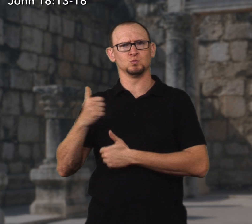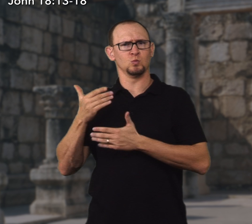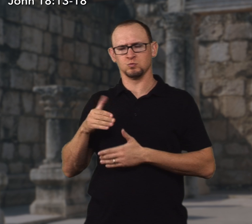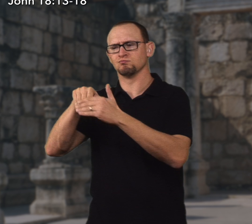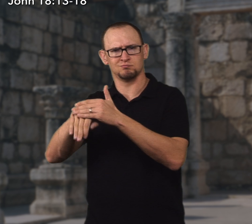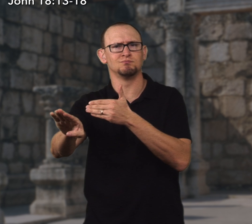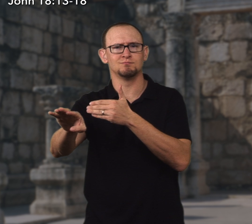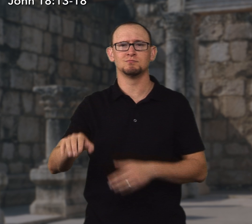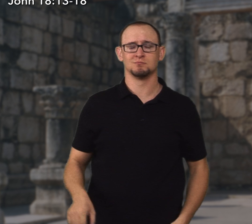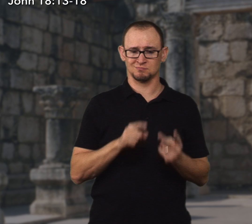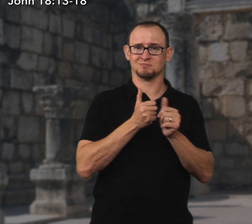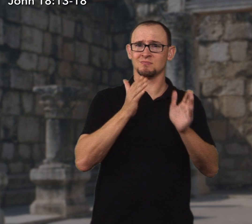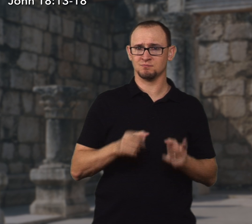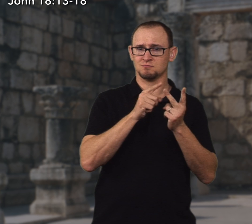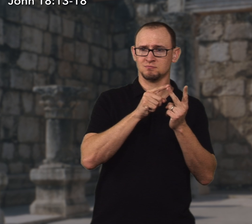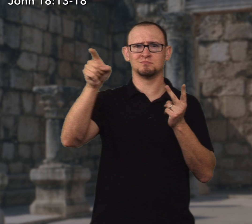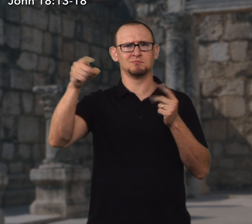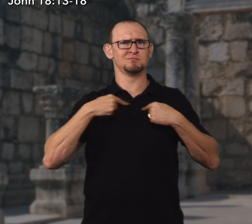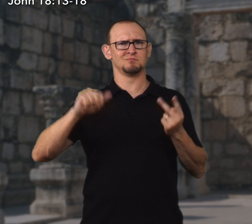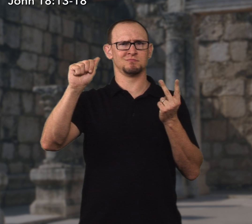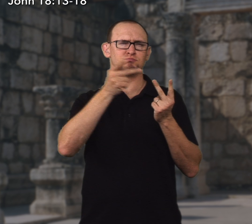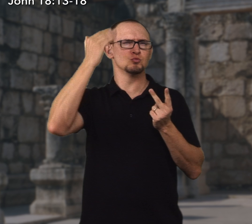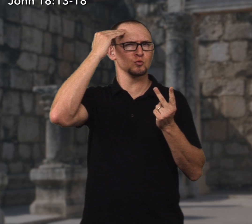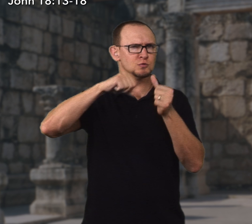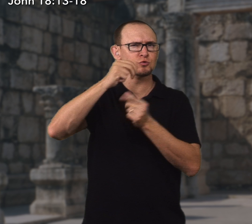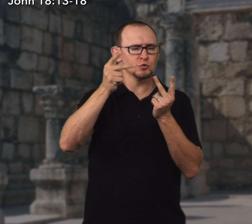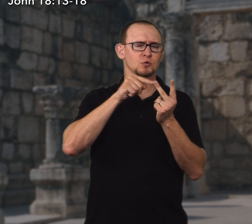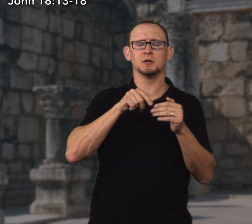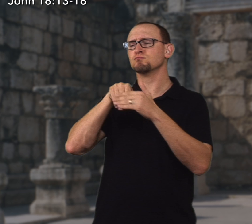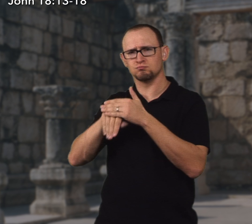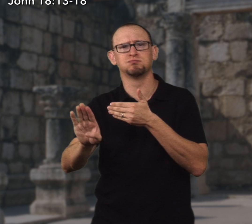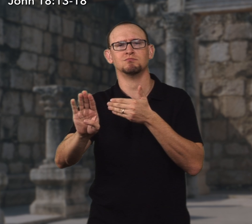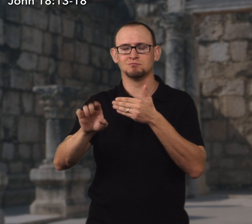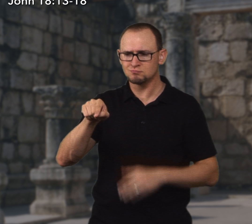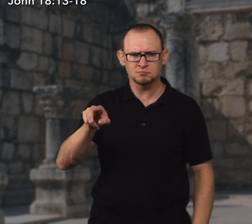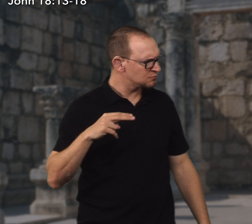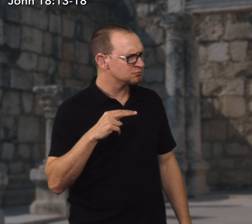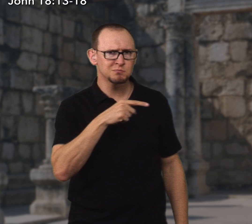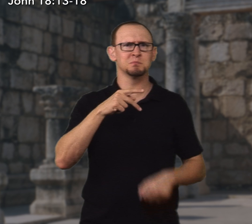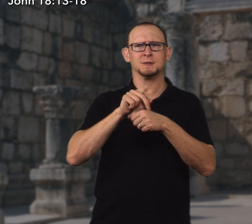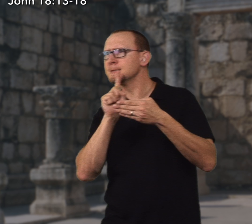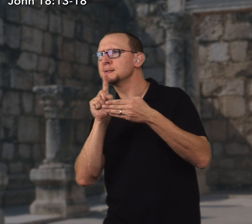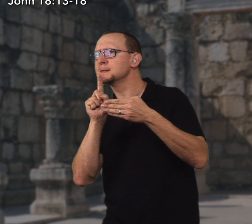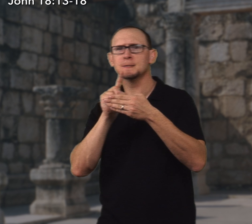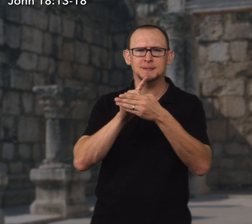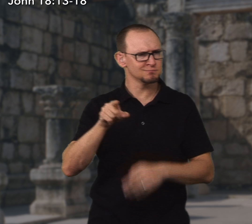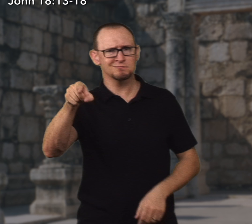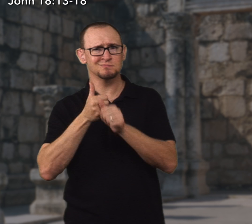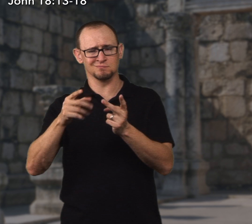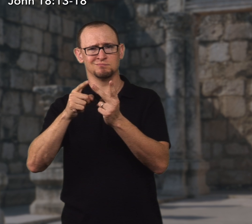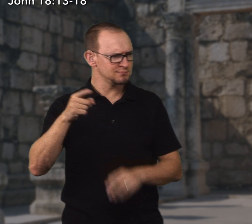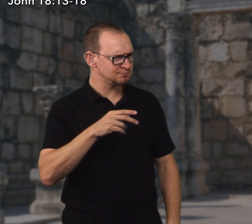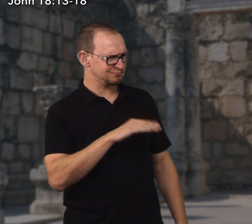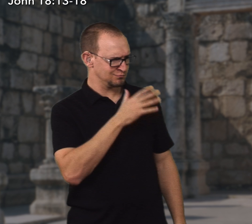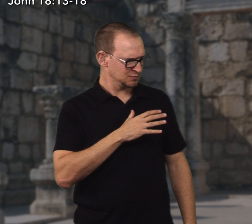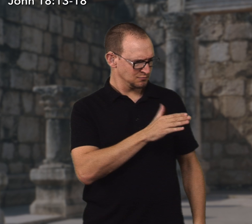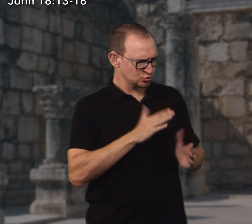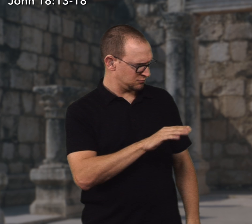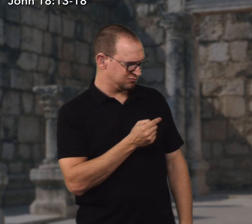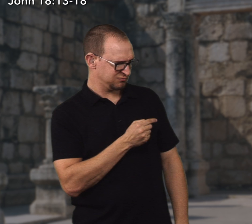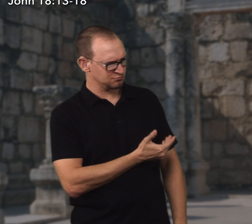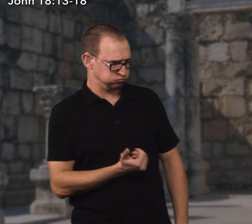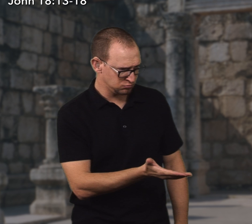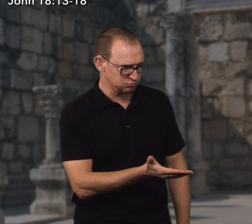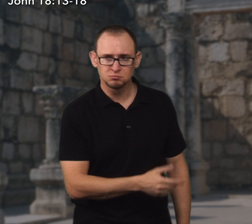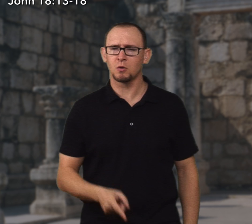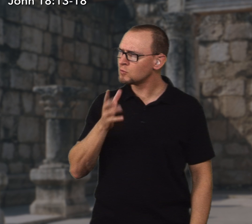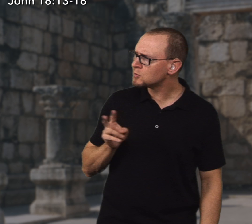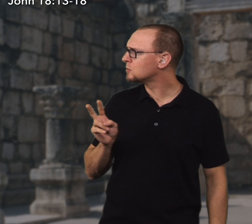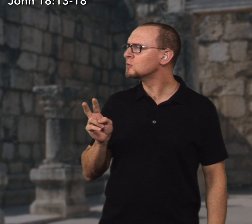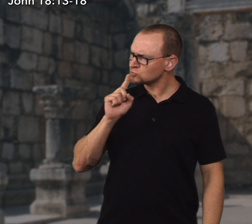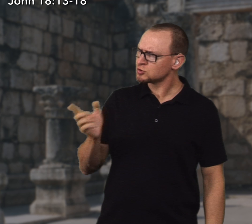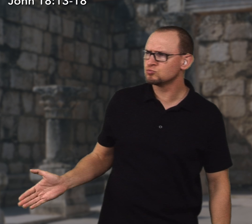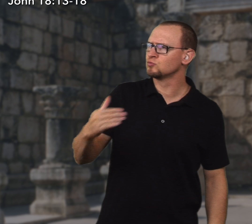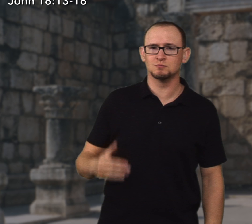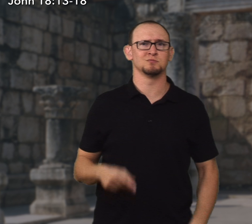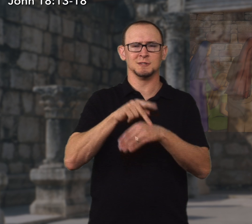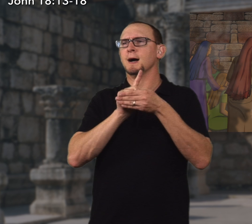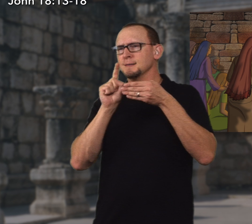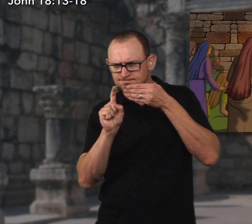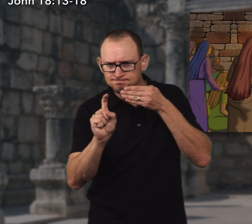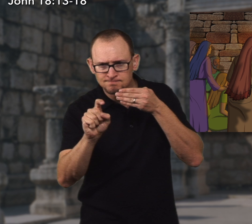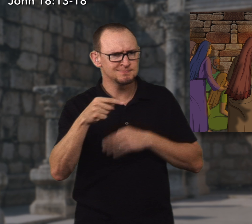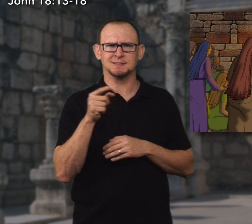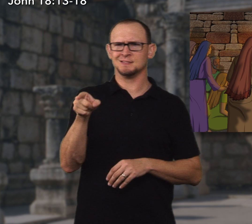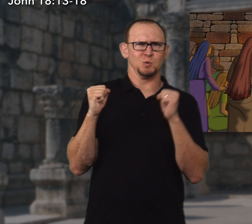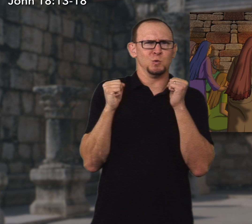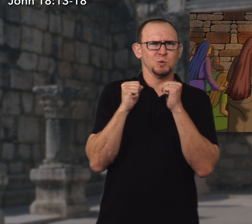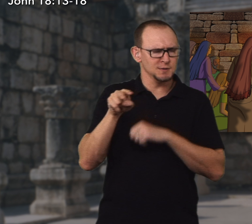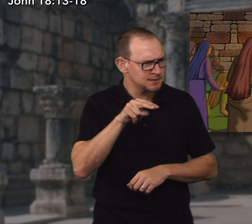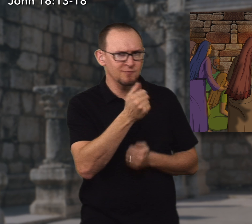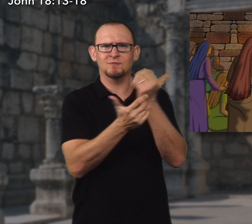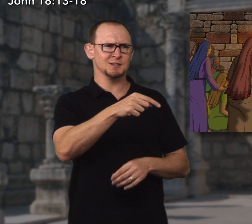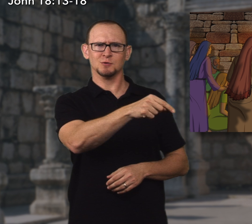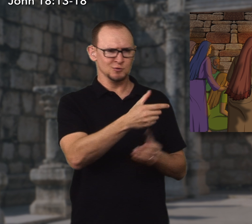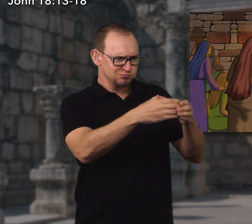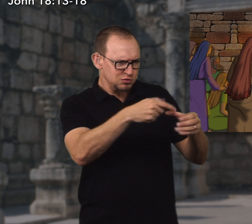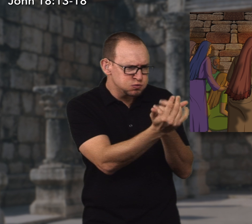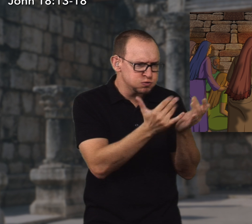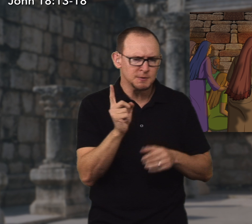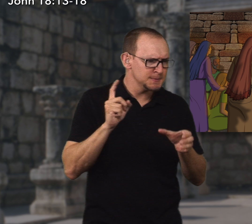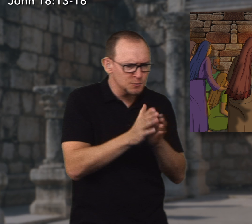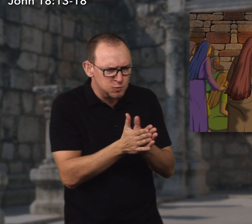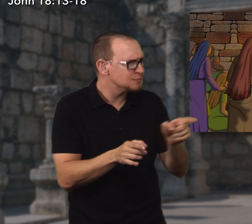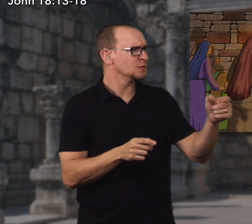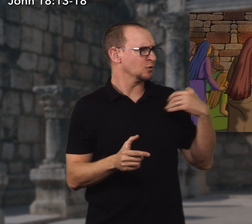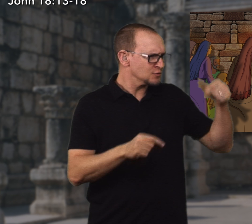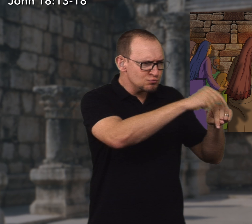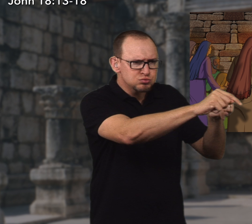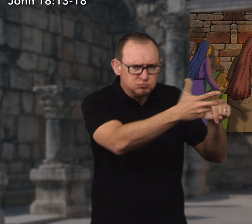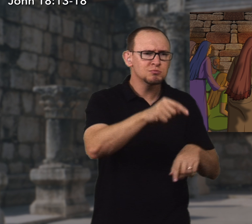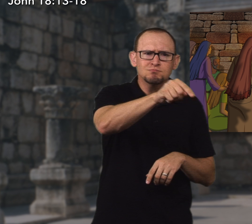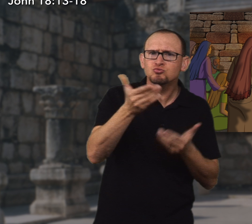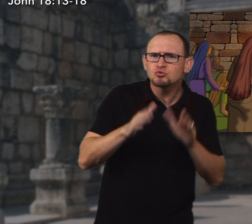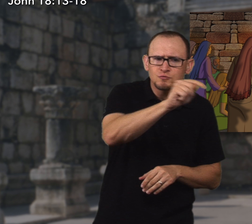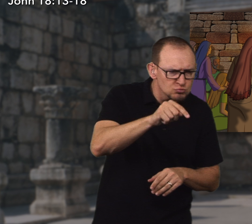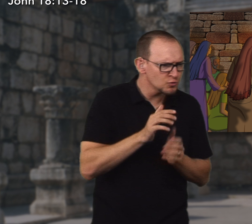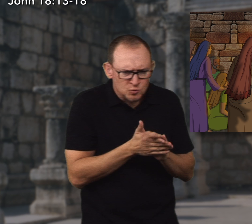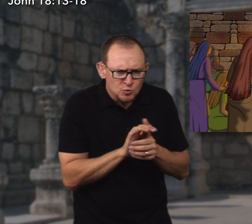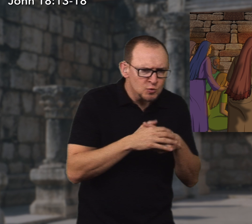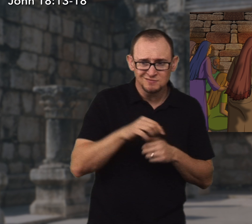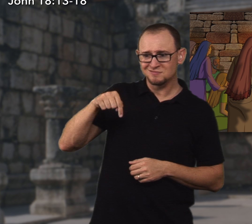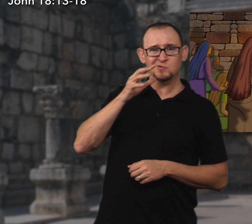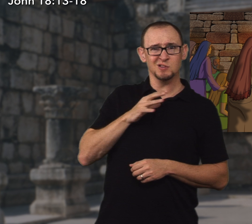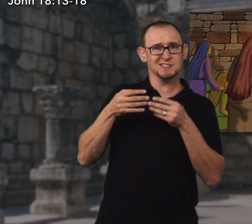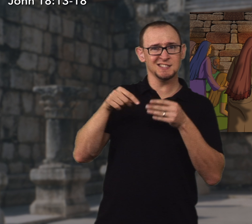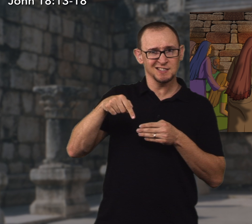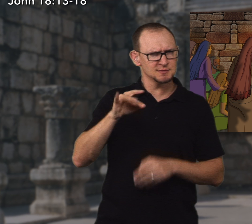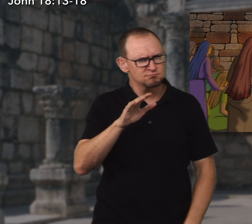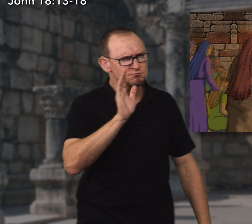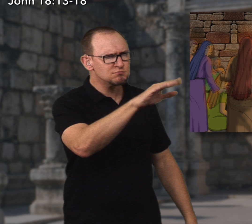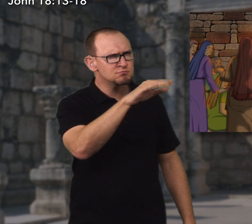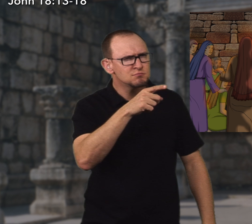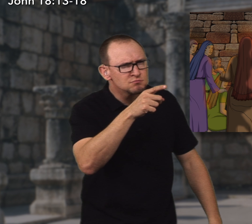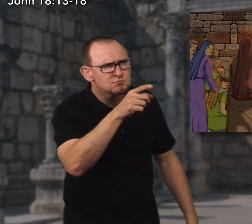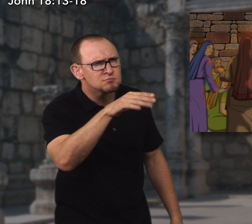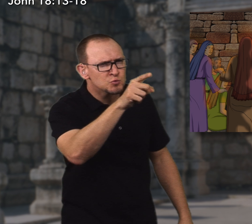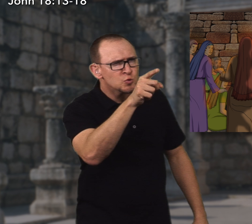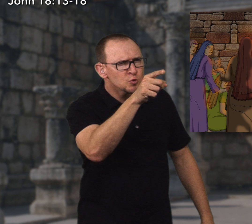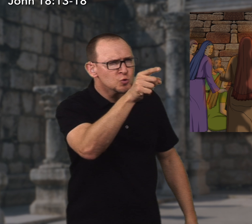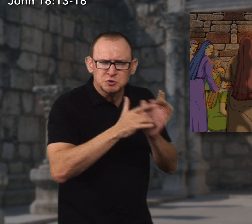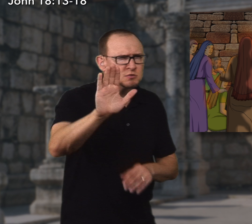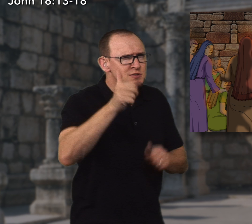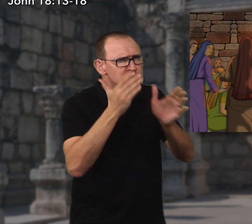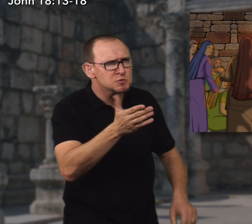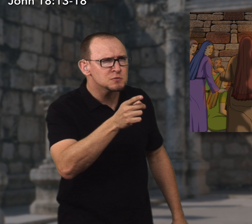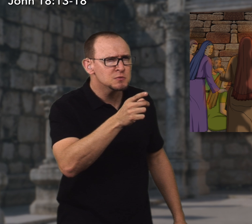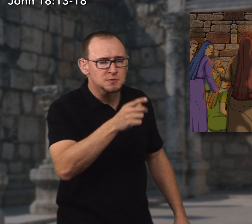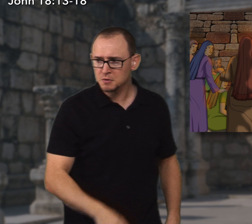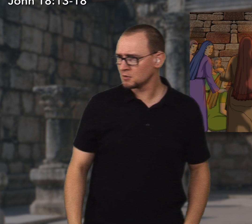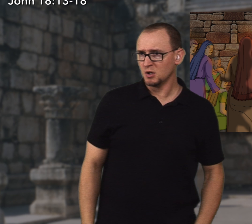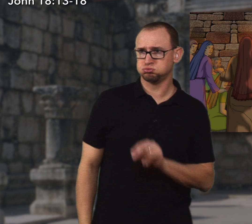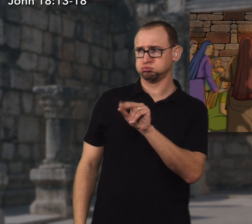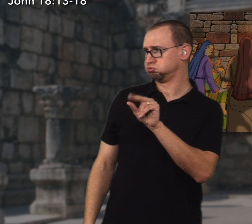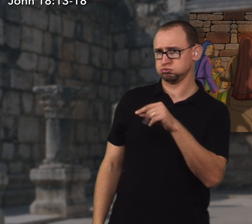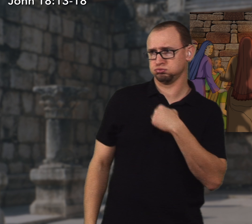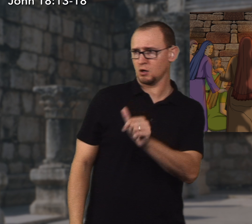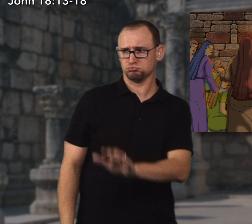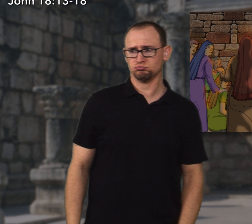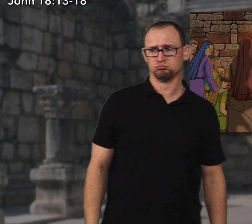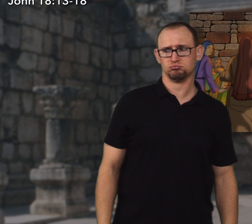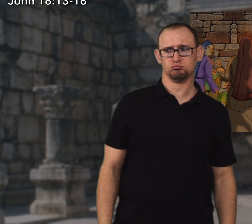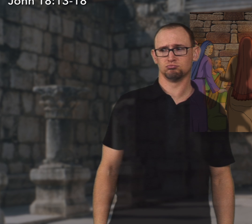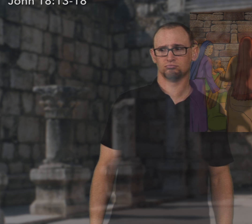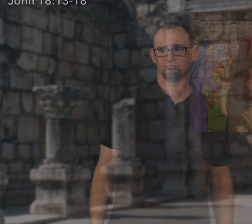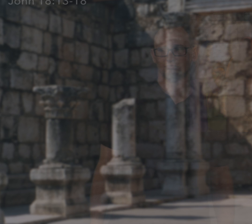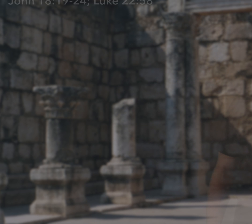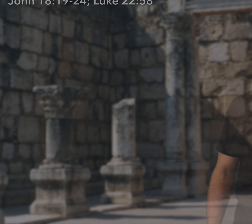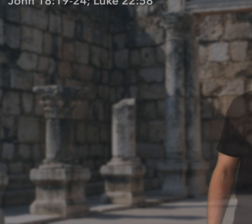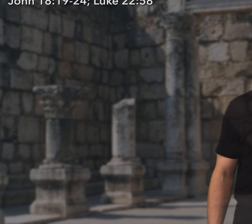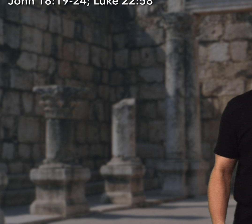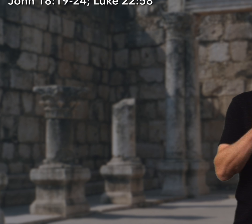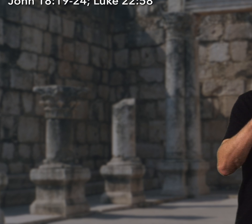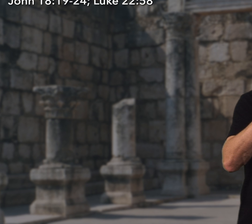“I am not,” he answered. Because it was cold, the servants and officers were standing around a charcoal fire they had made to keep warm. And Peter was also standing with them, warming himself.